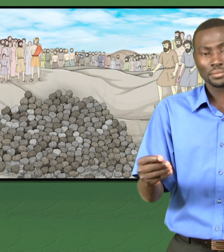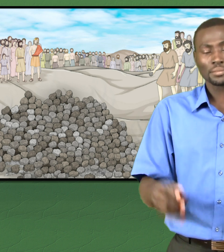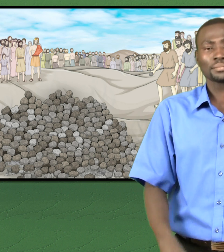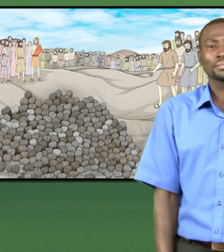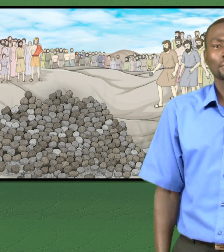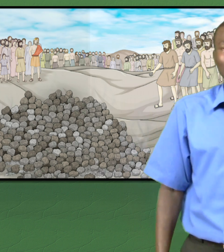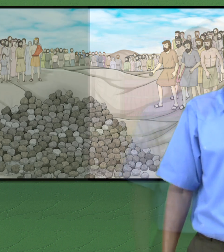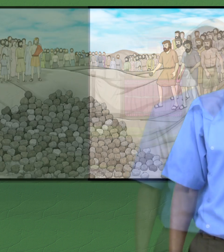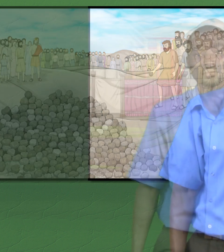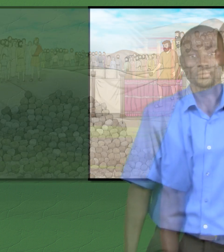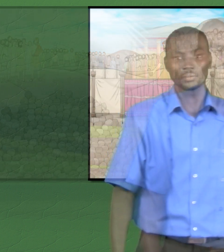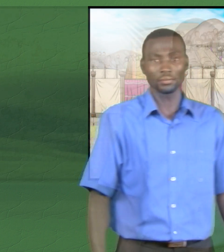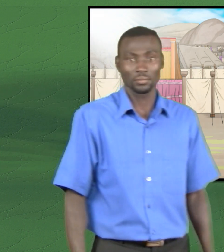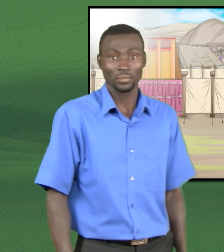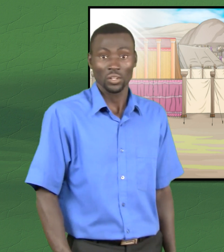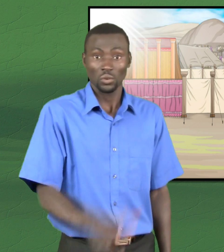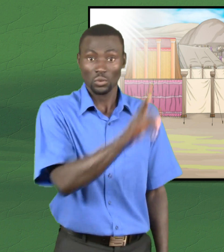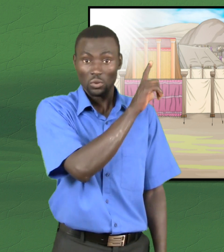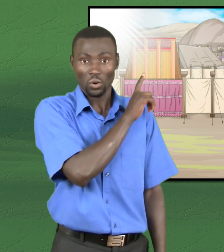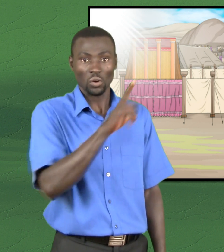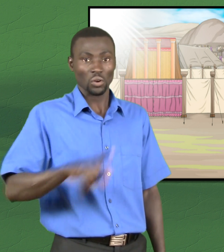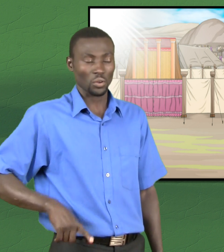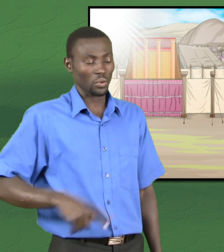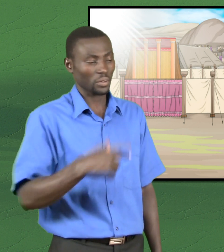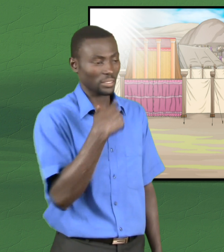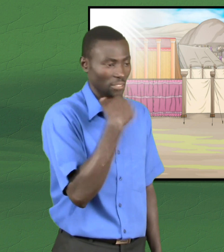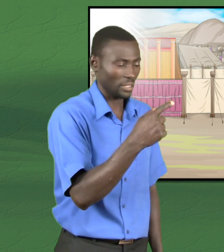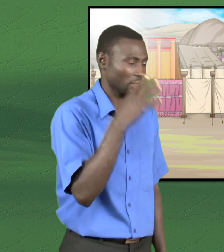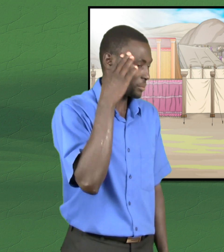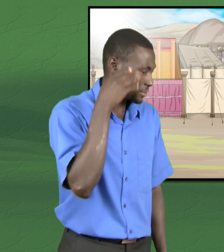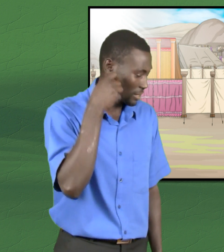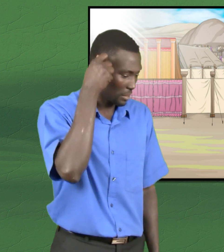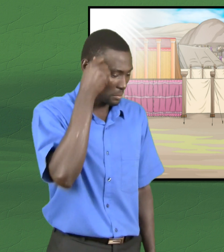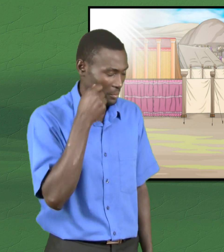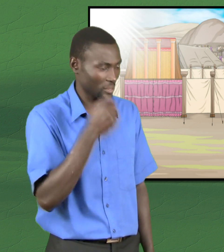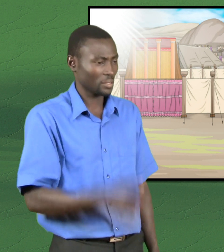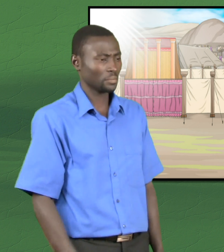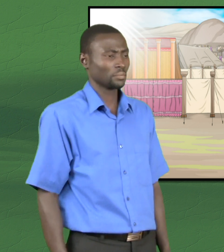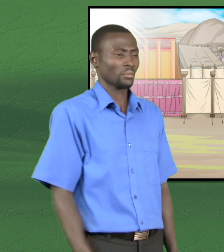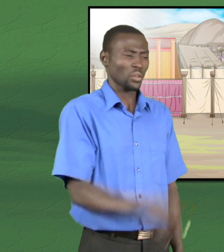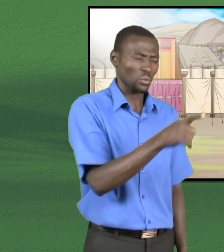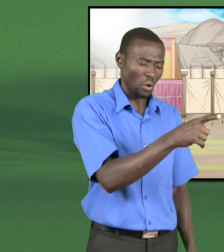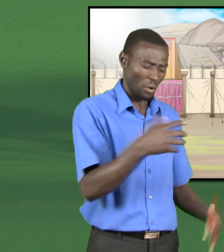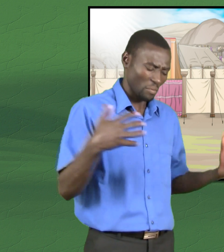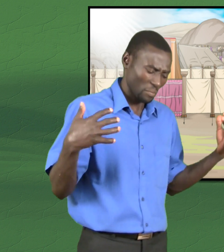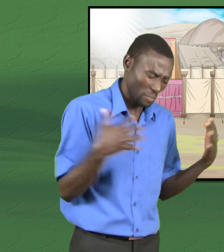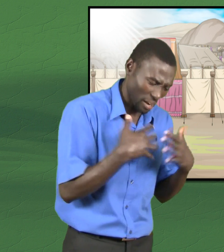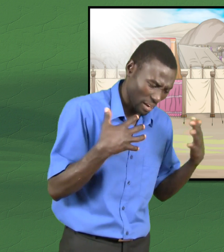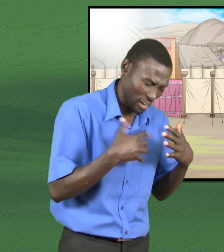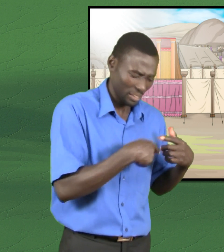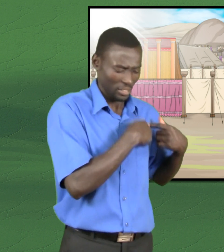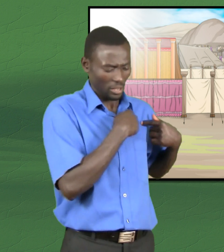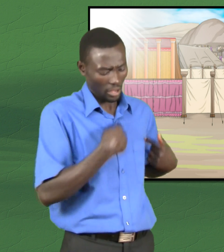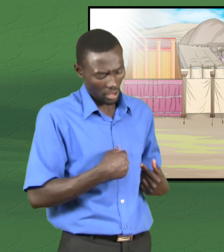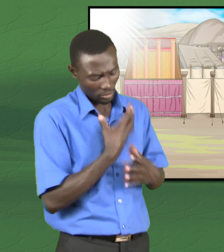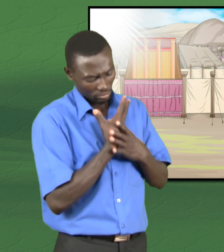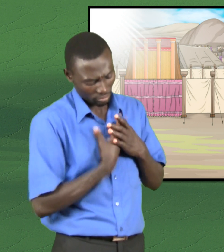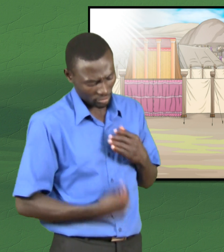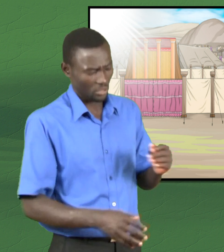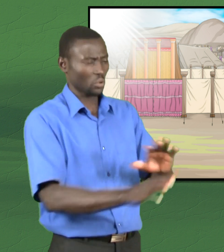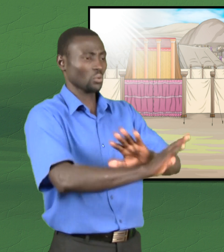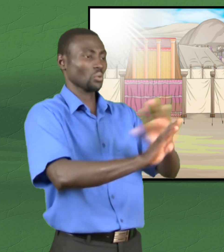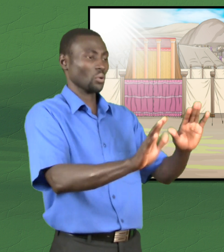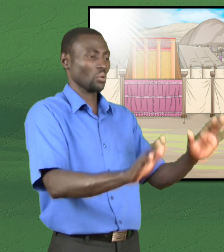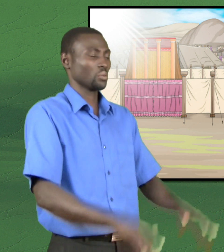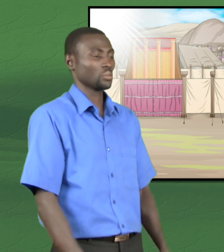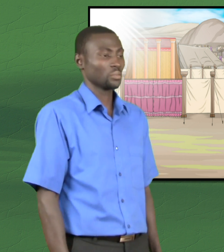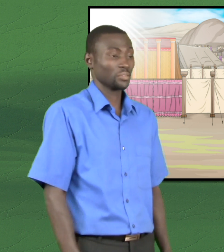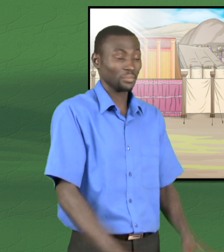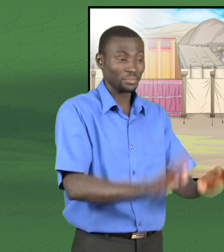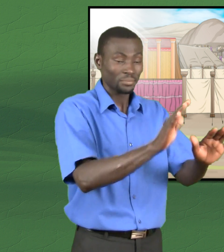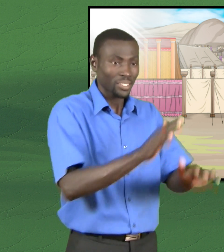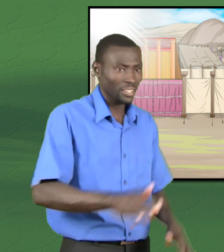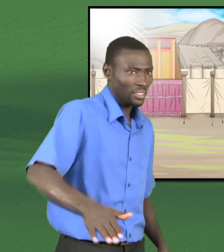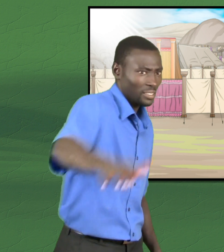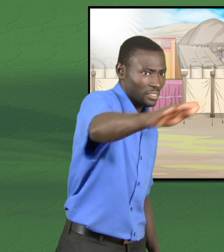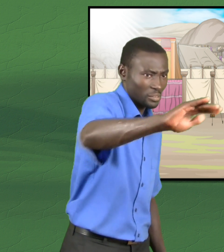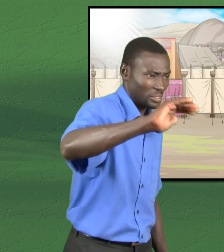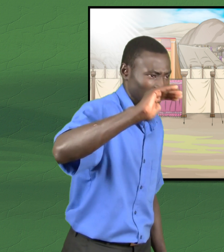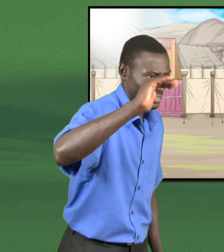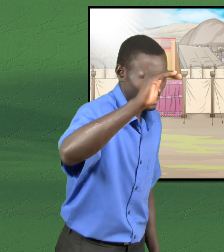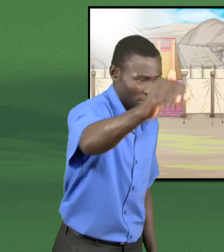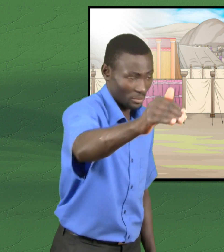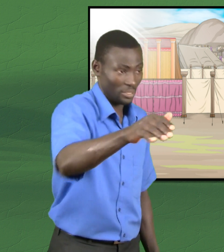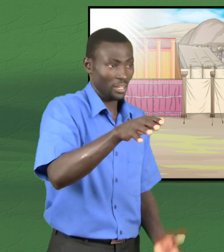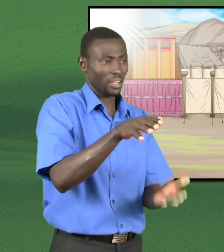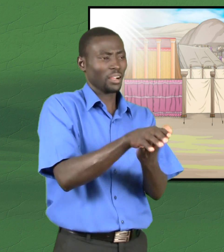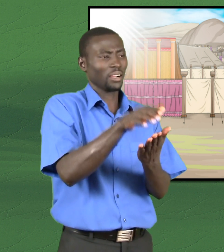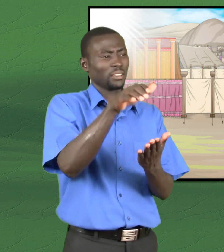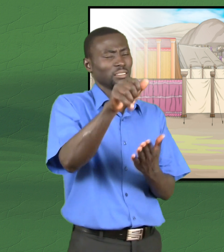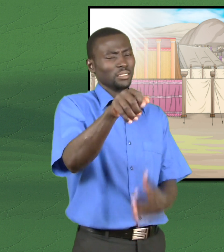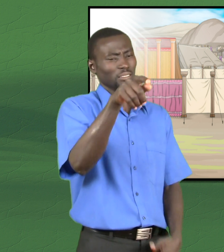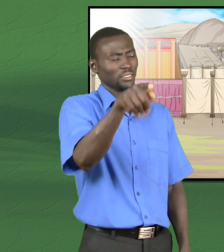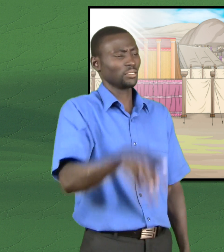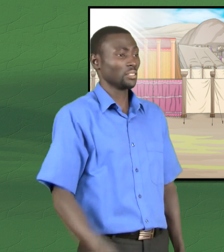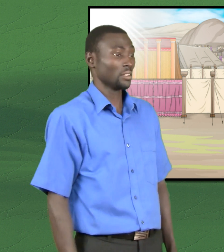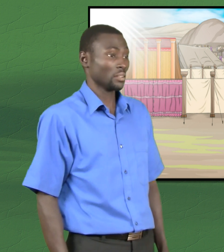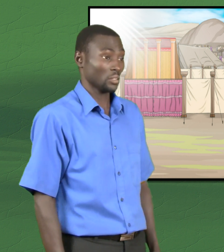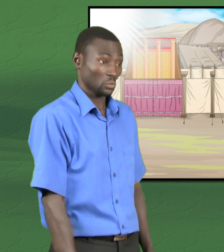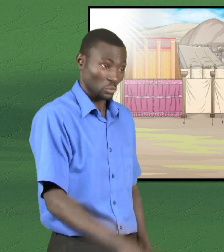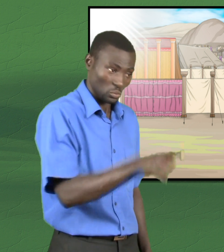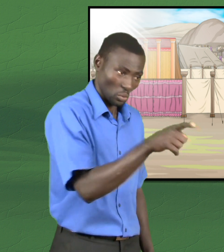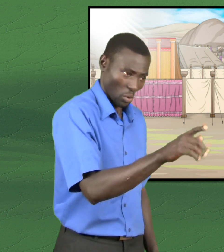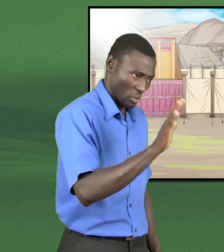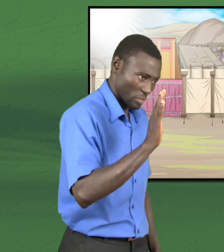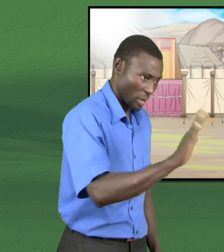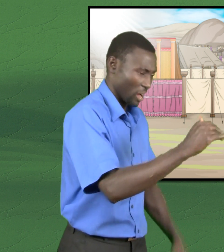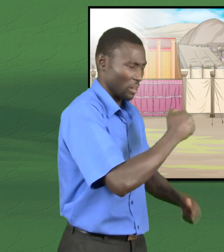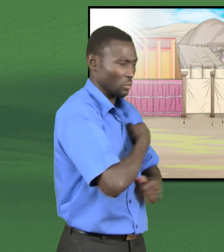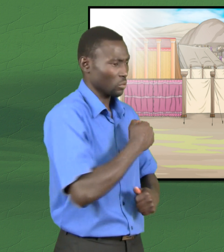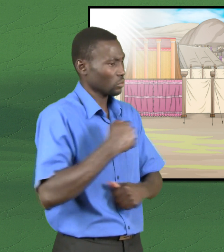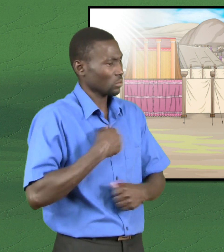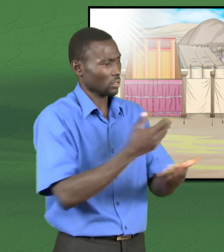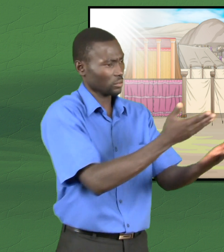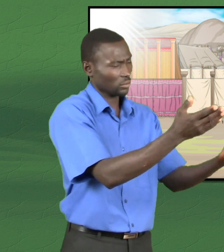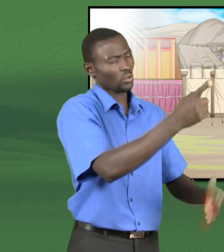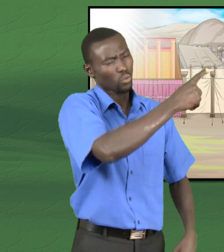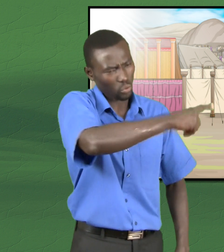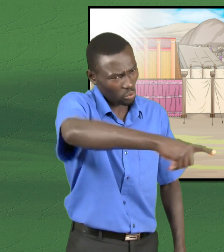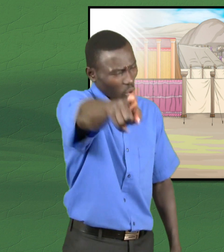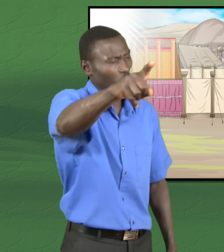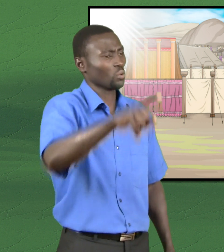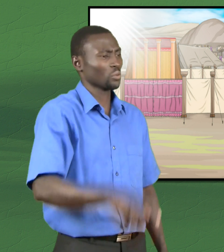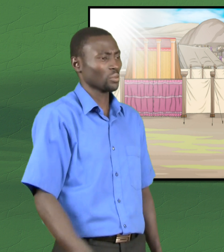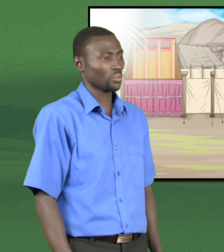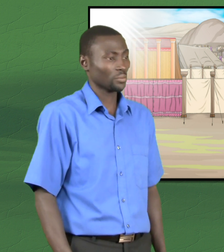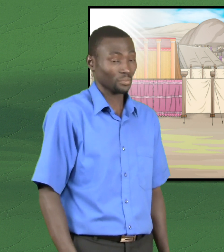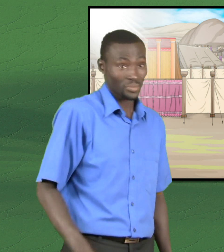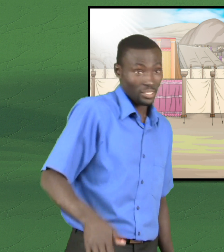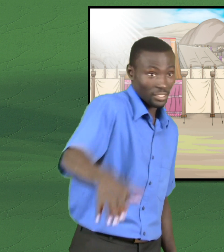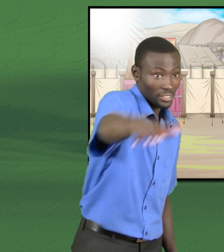Then the LORD said to Joshua, “Do not be afraid or discouraged.